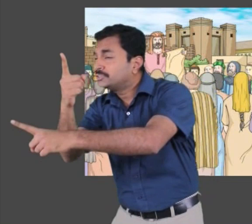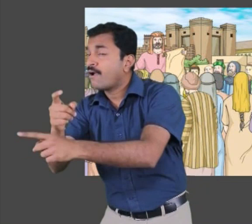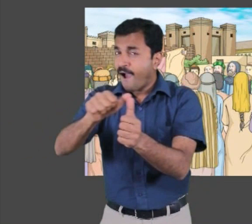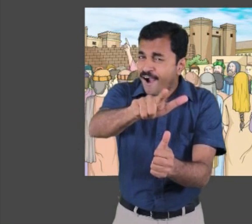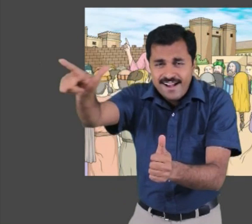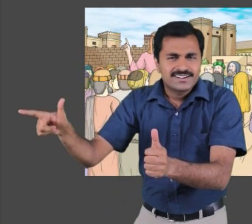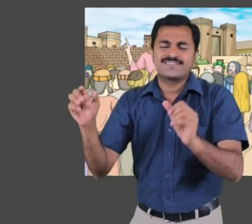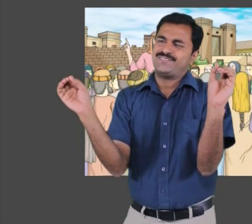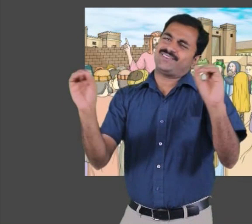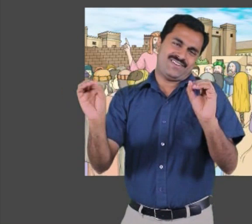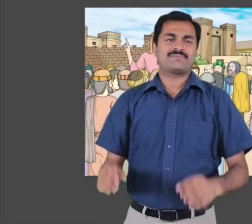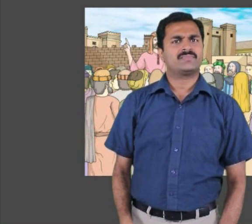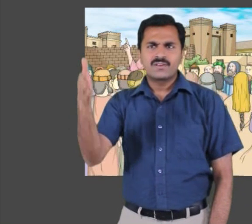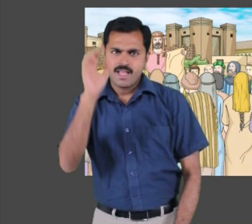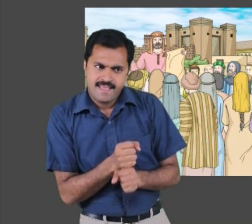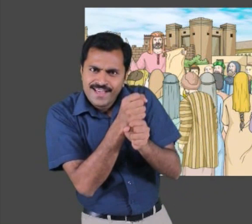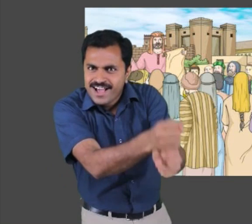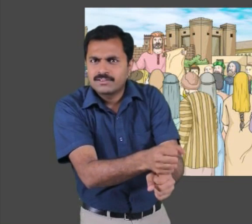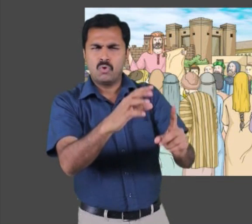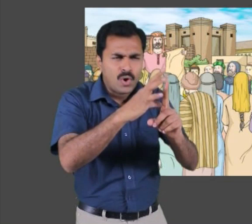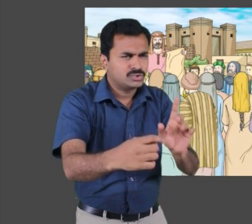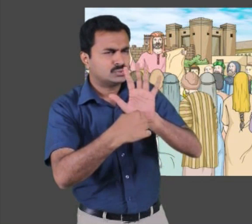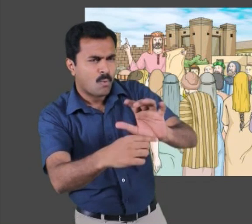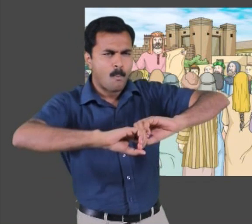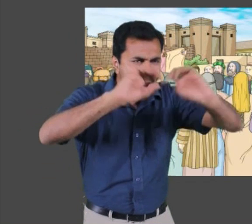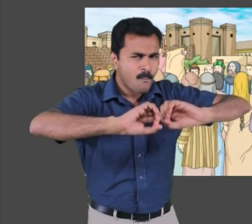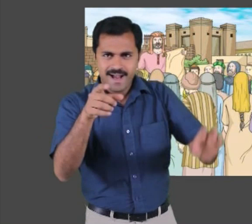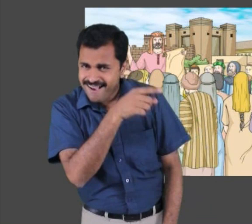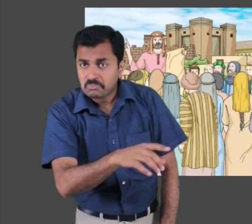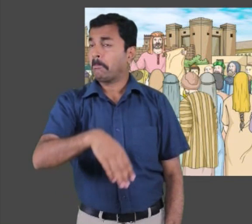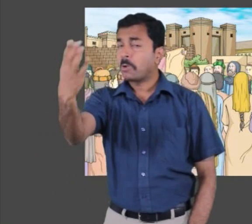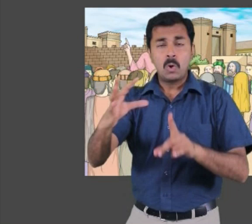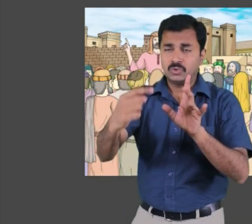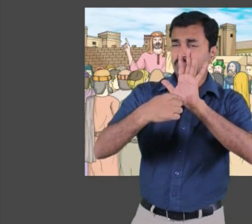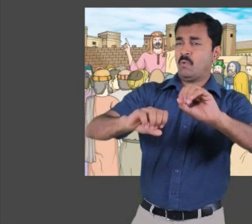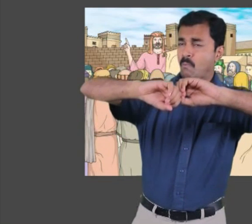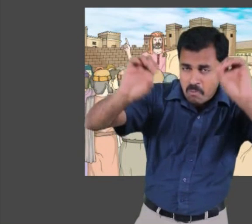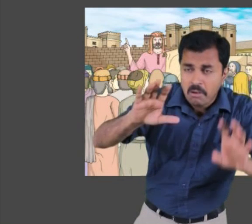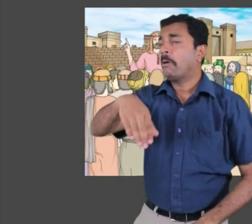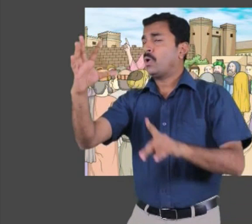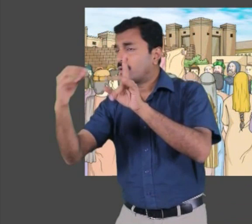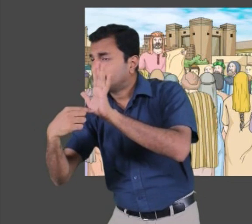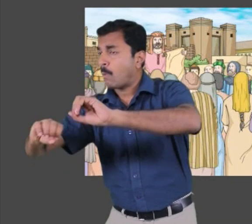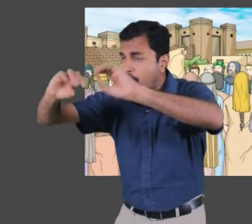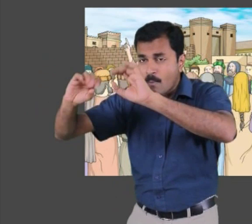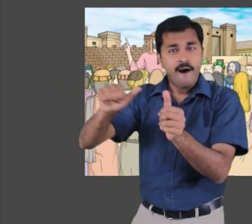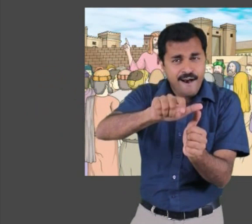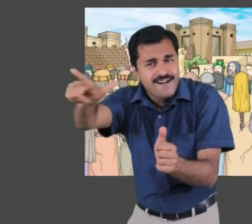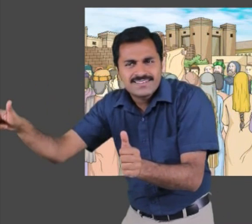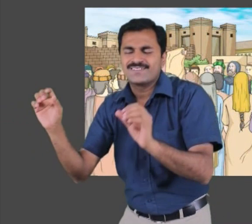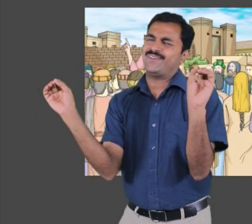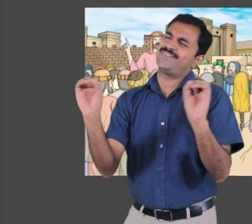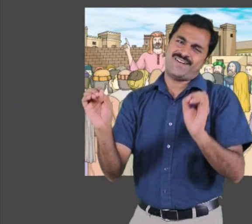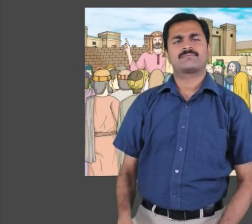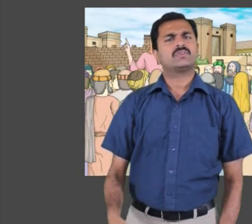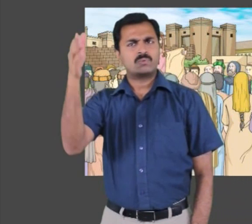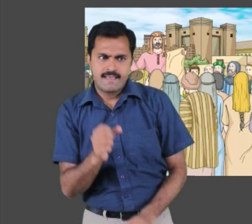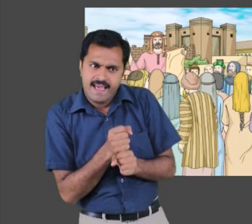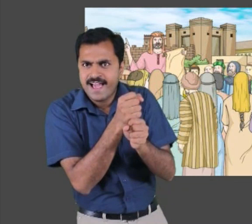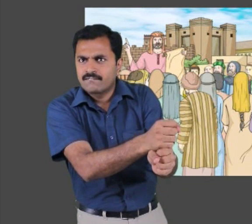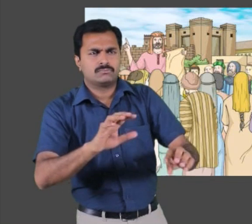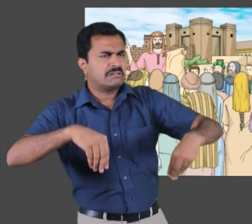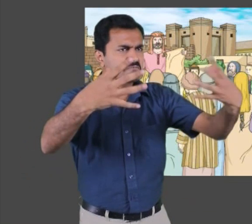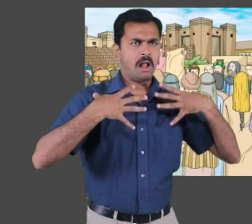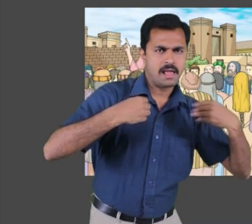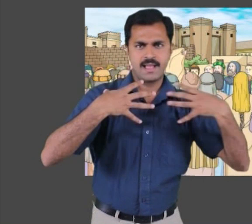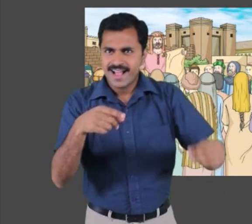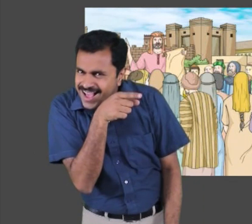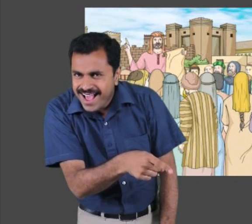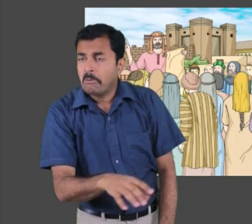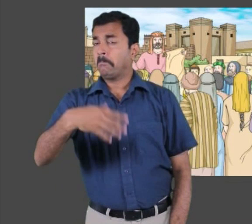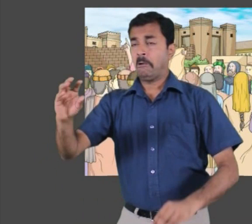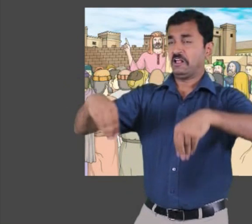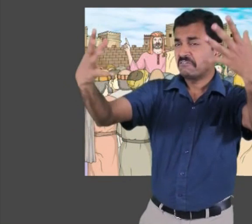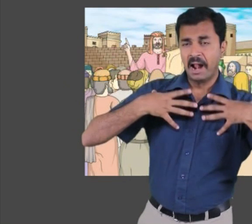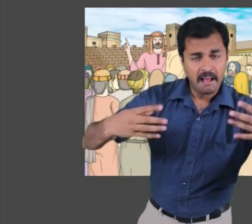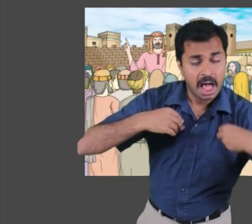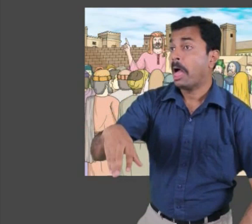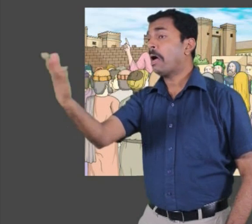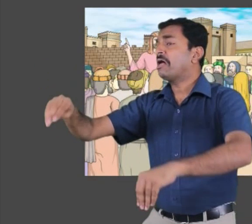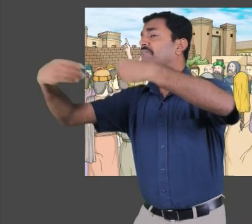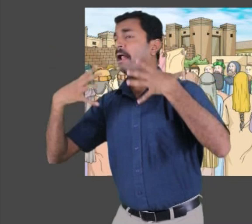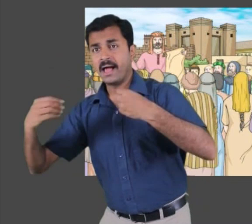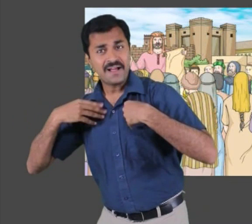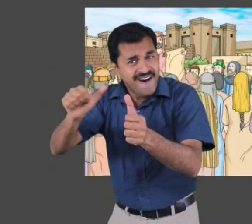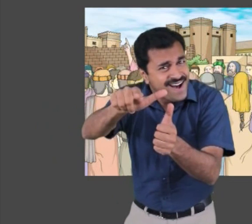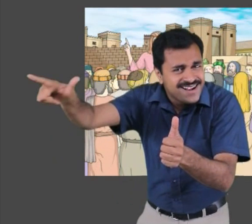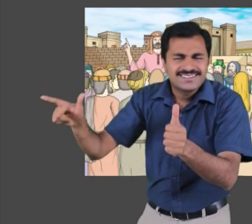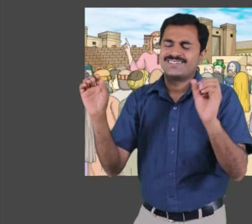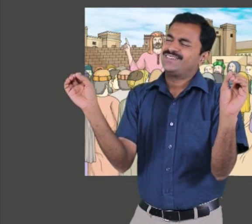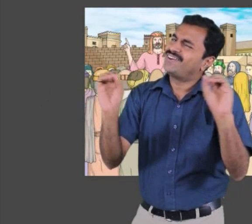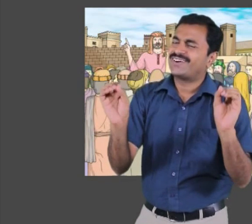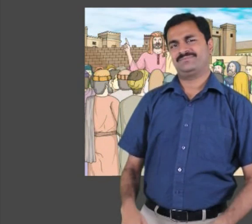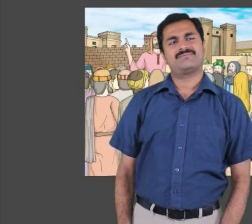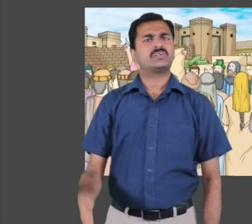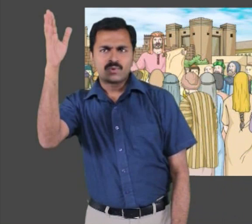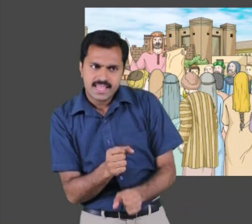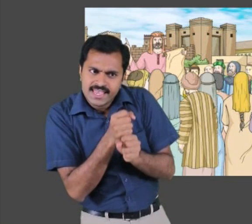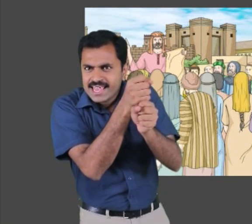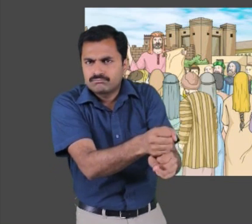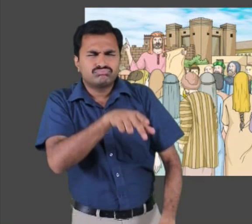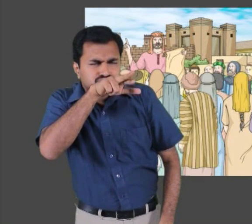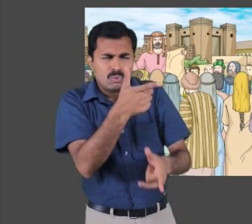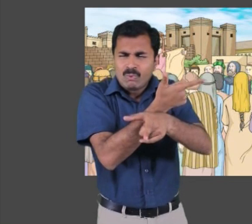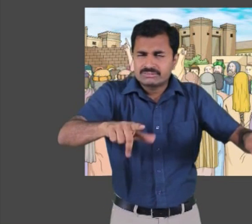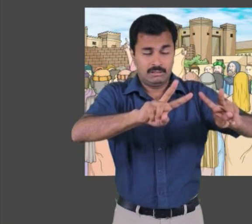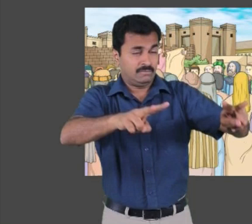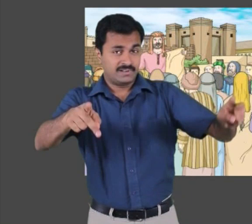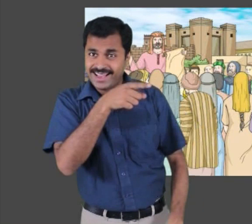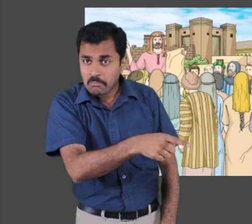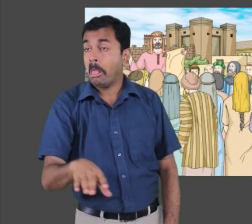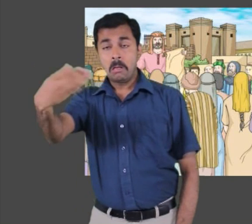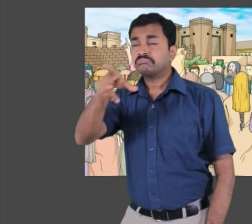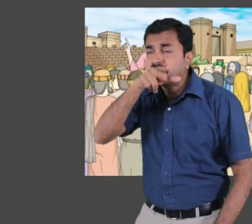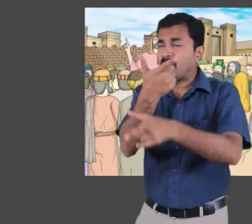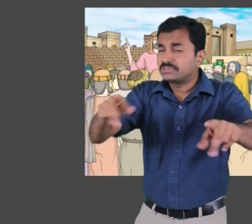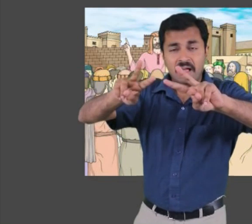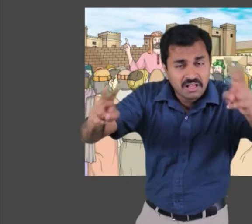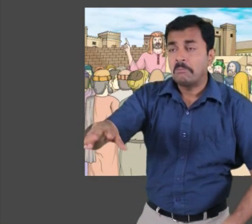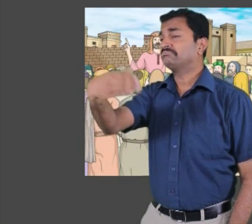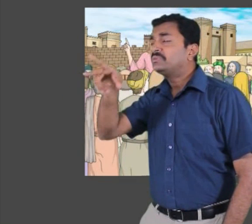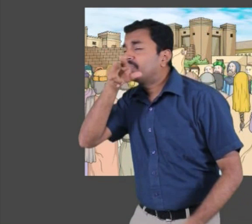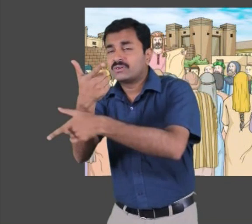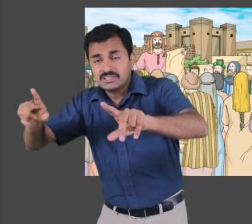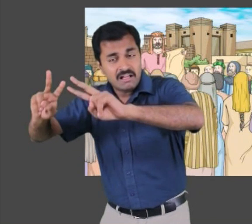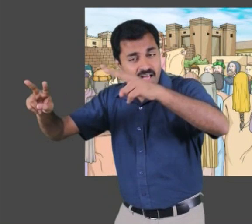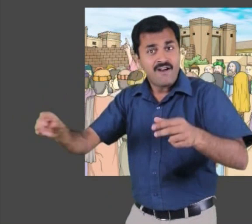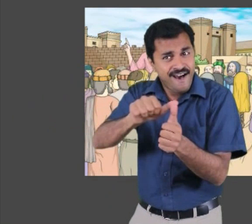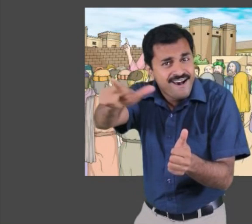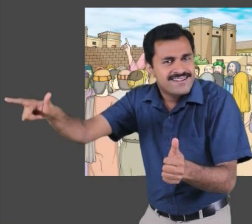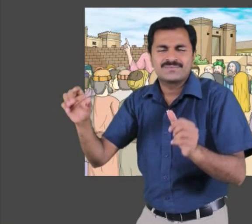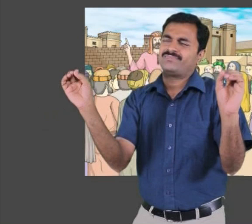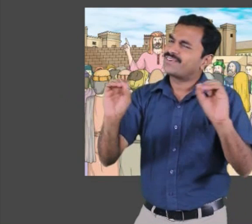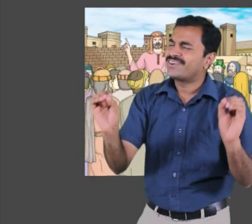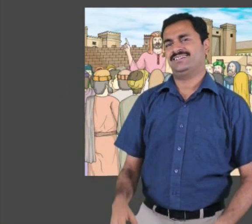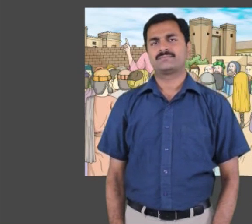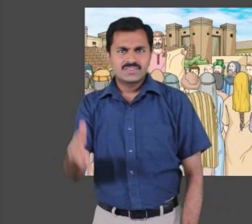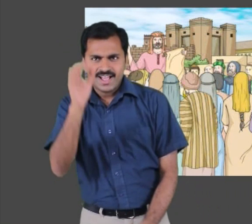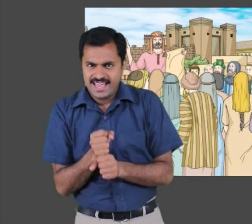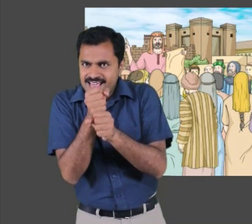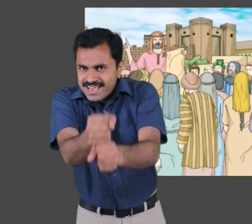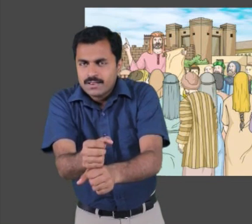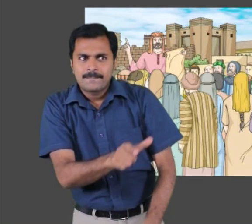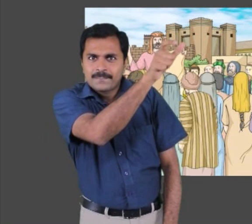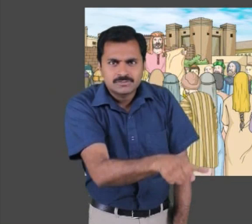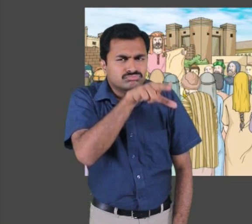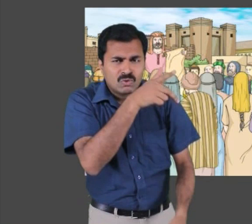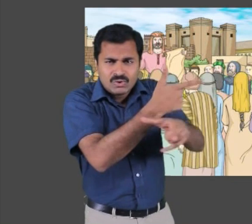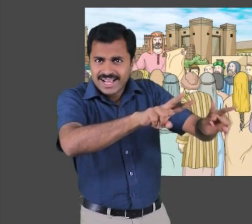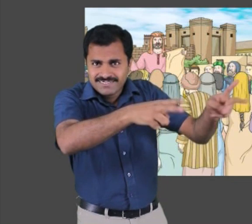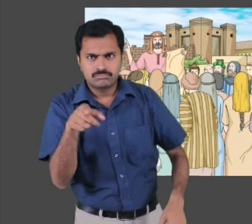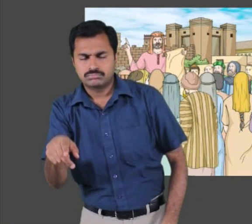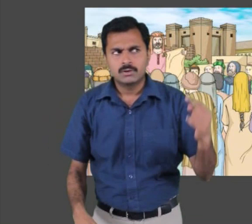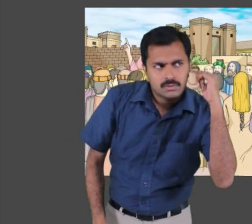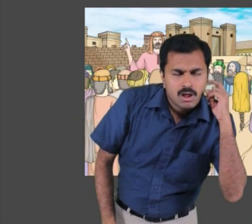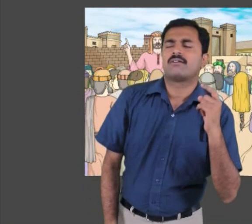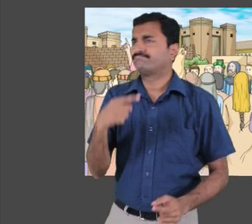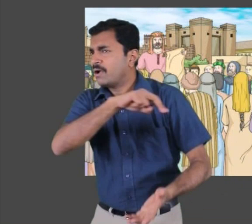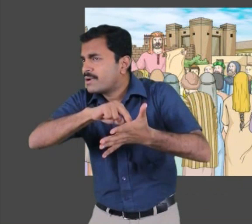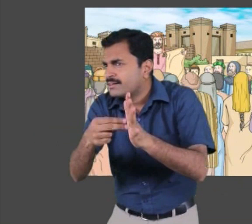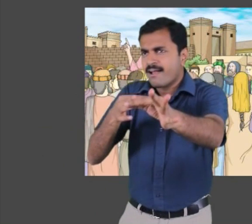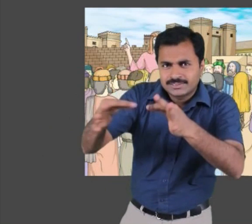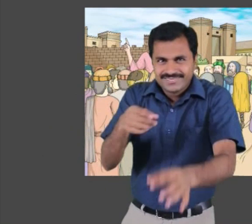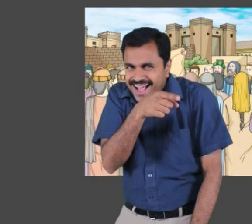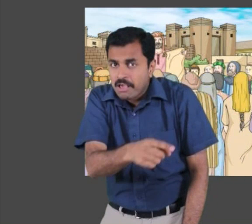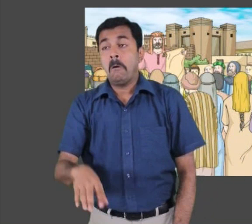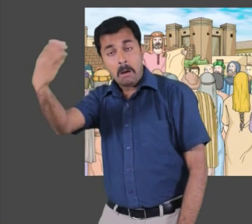Are all apostles? Are all prophets? Are all teachers? Do all work miracles? Do all have gifts of healing? Do all speak in tongues?